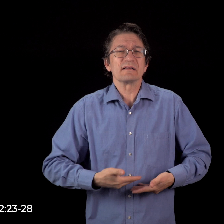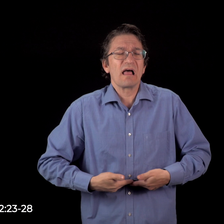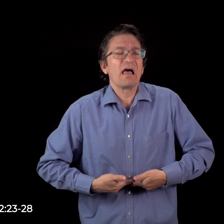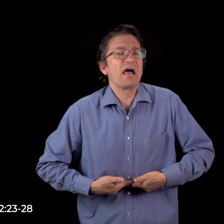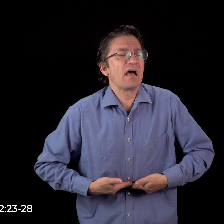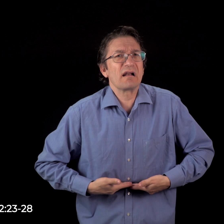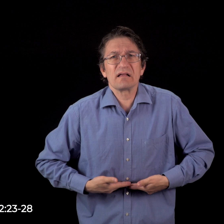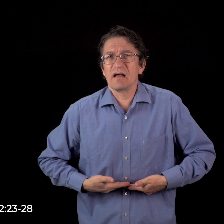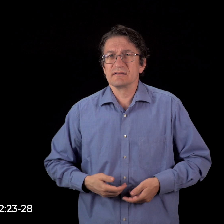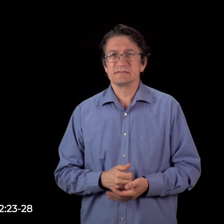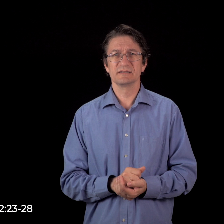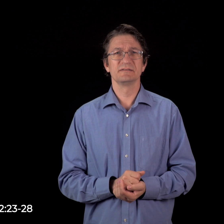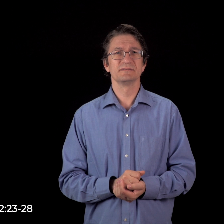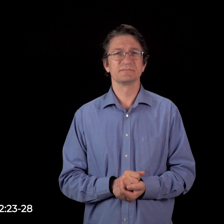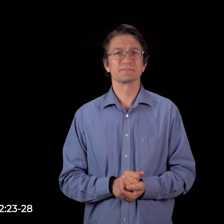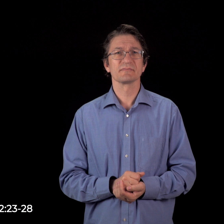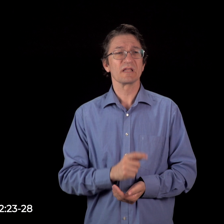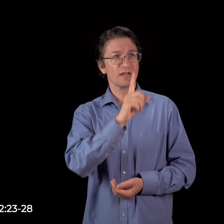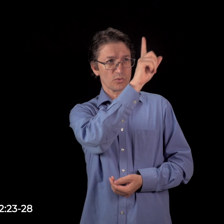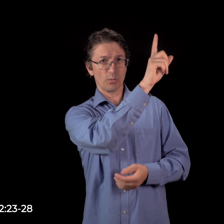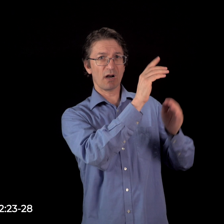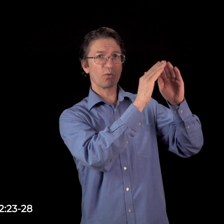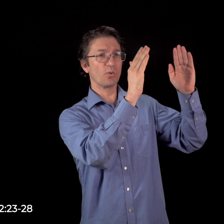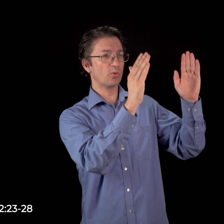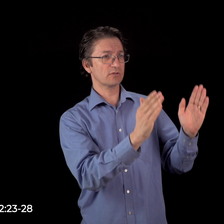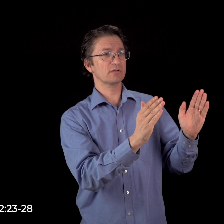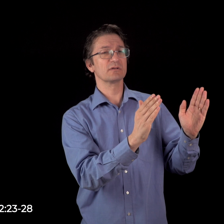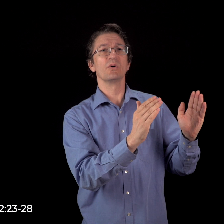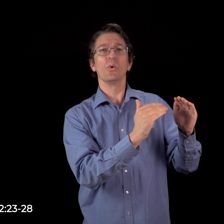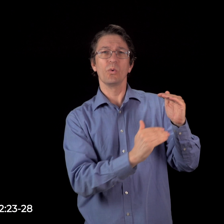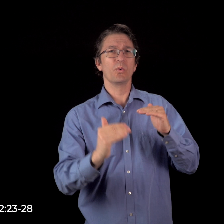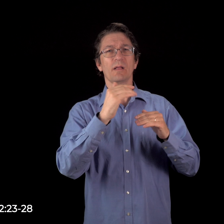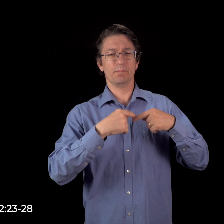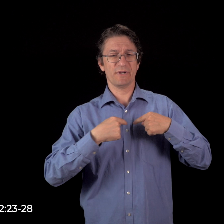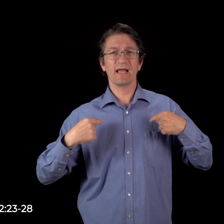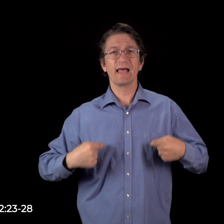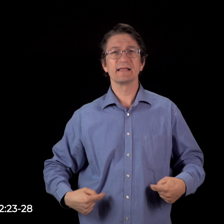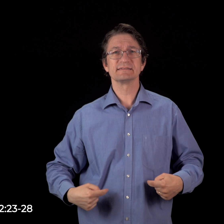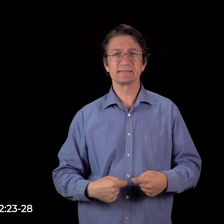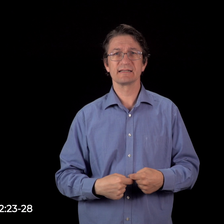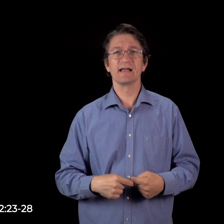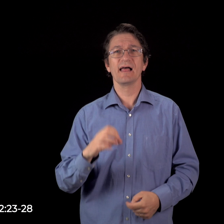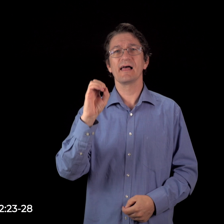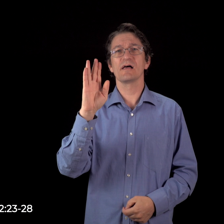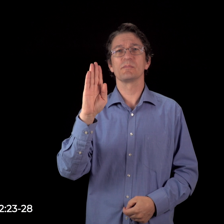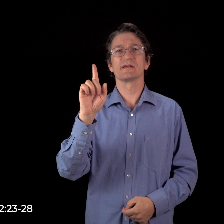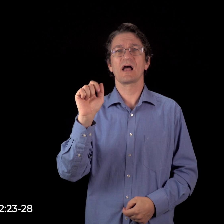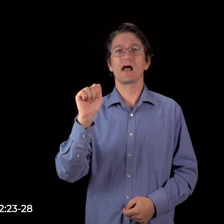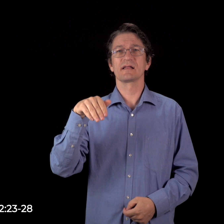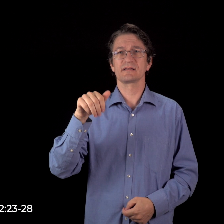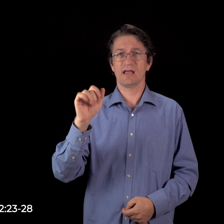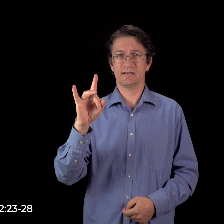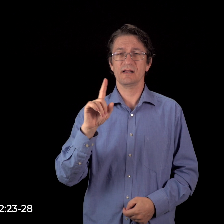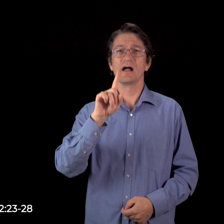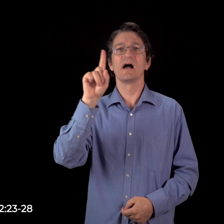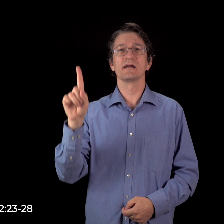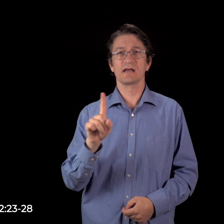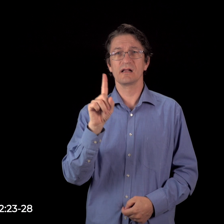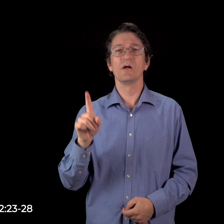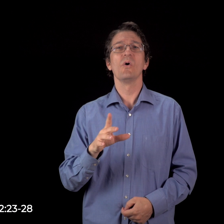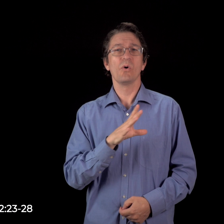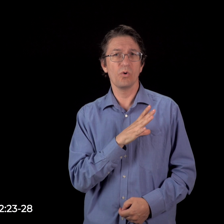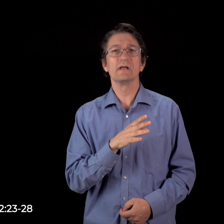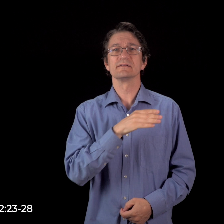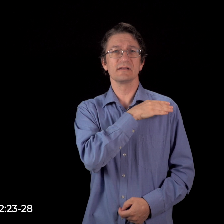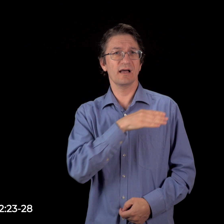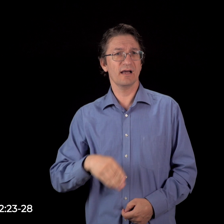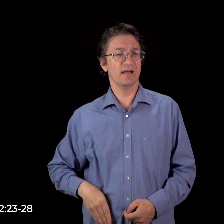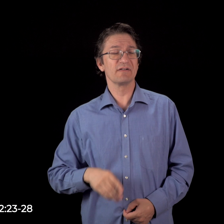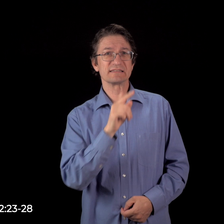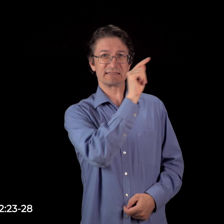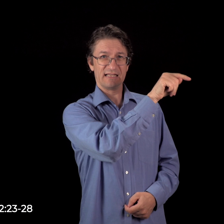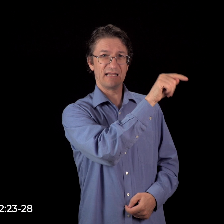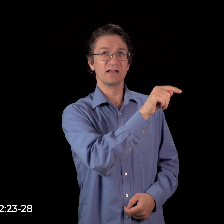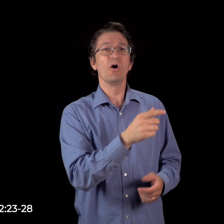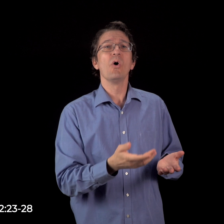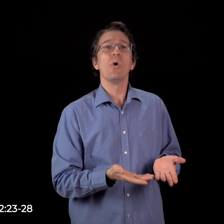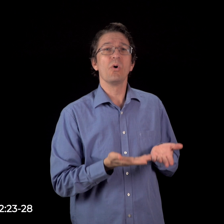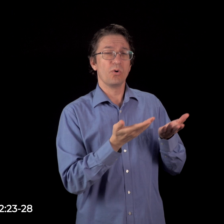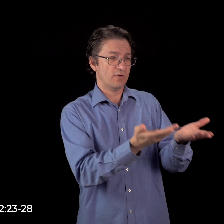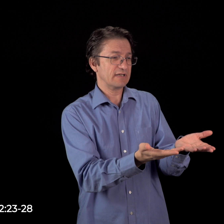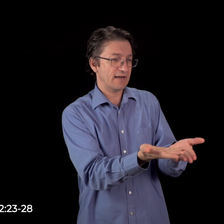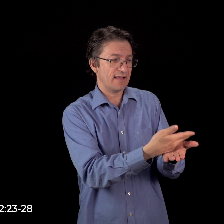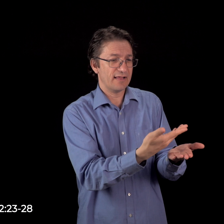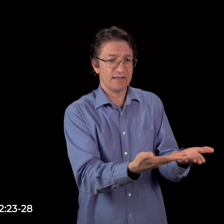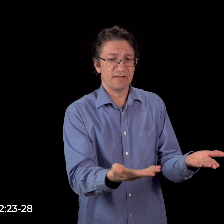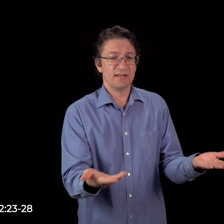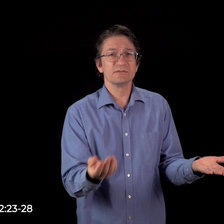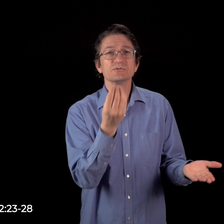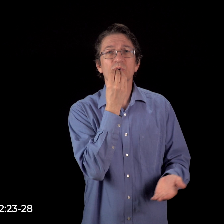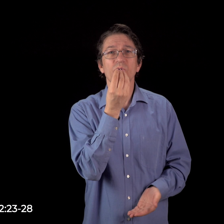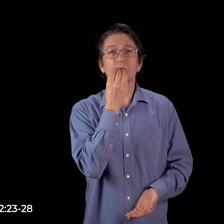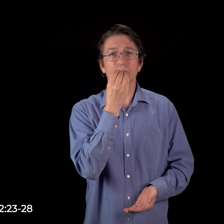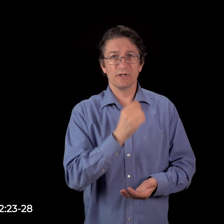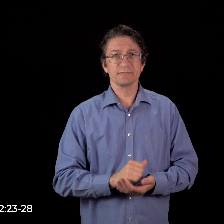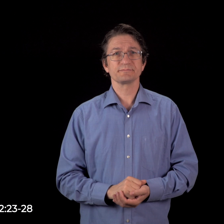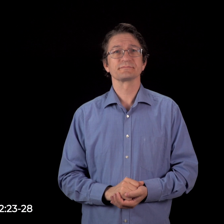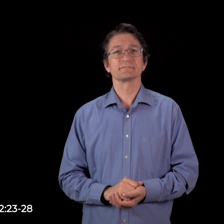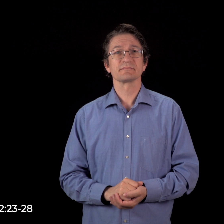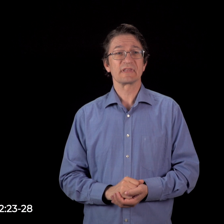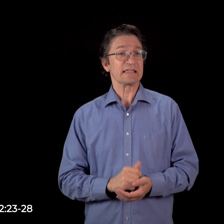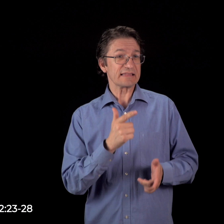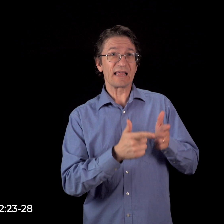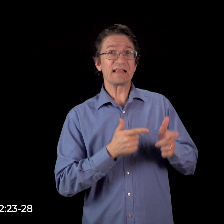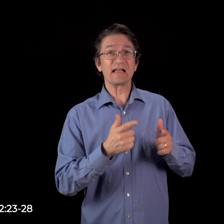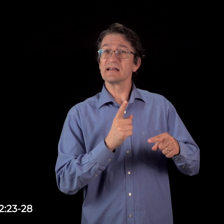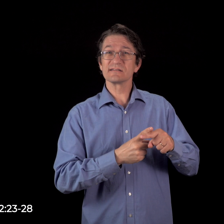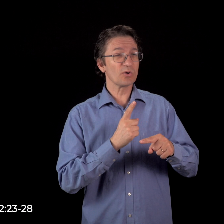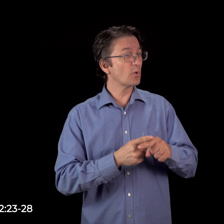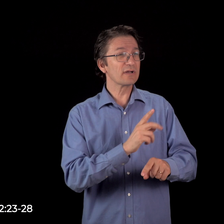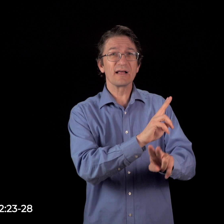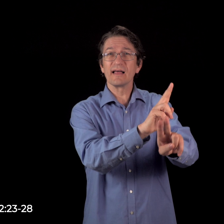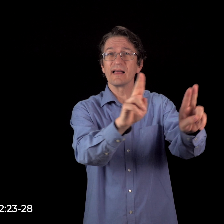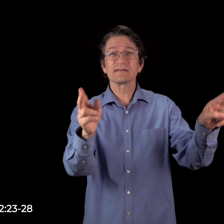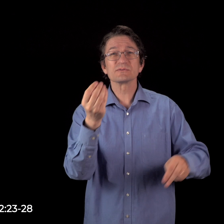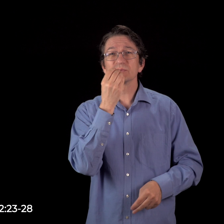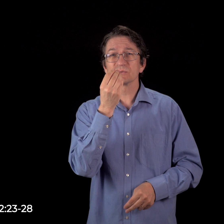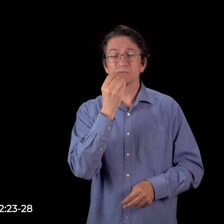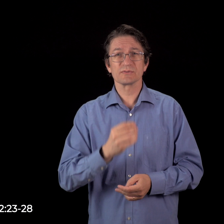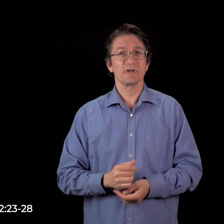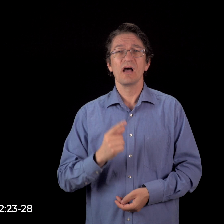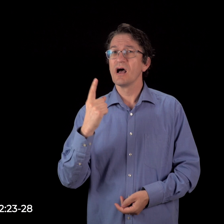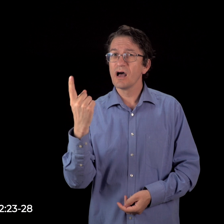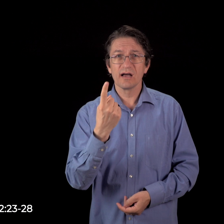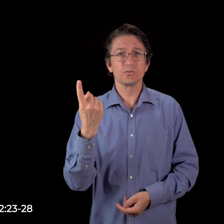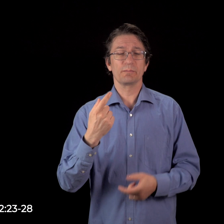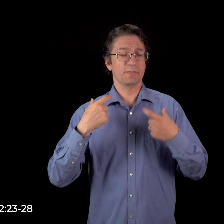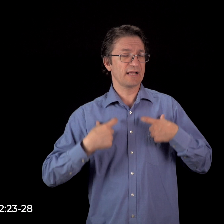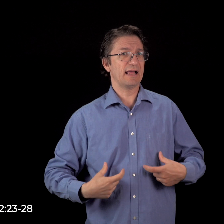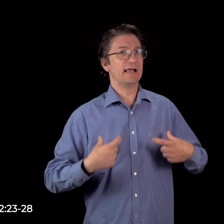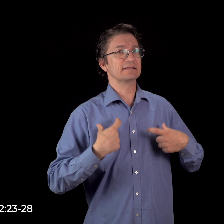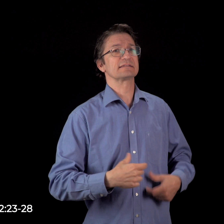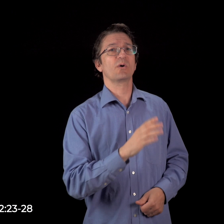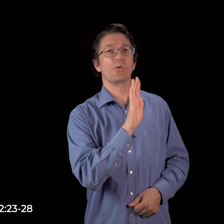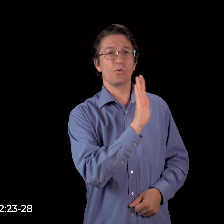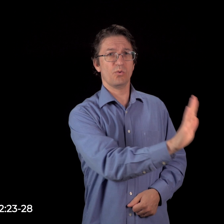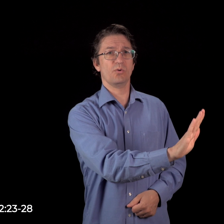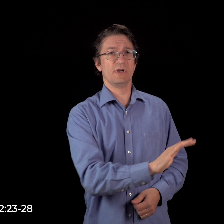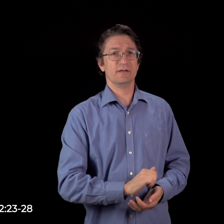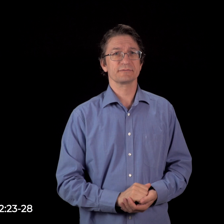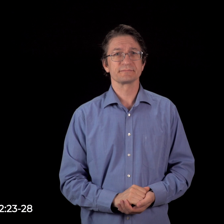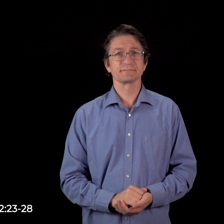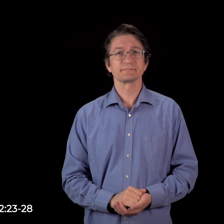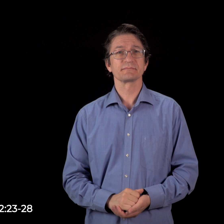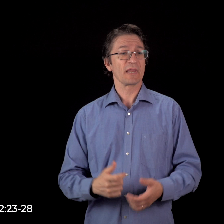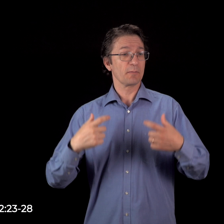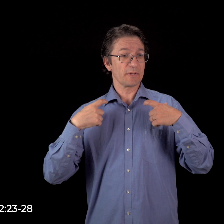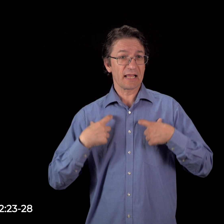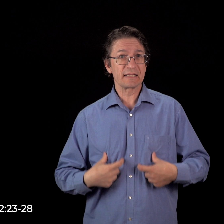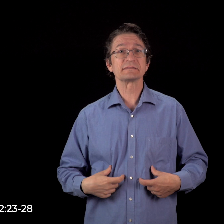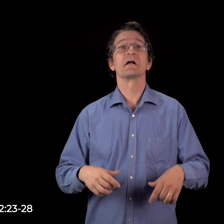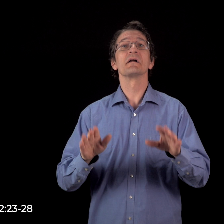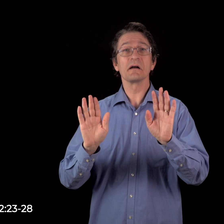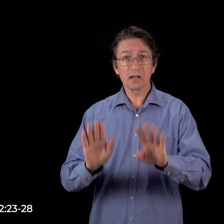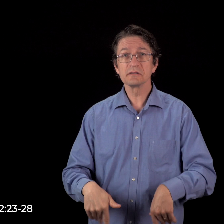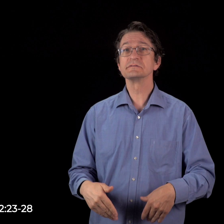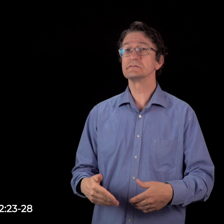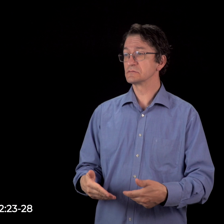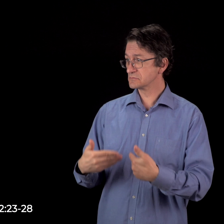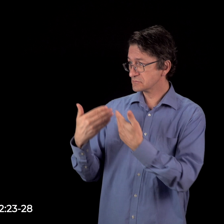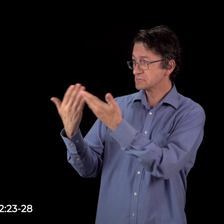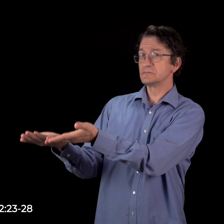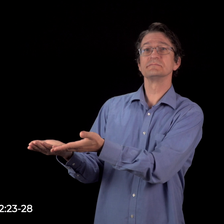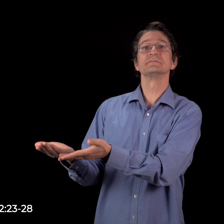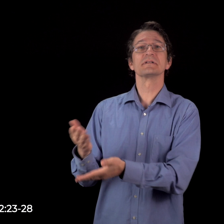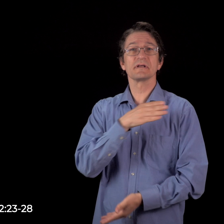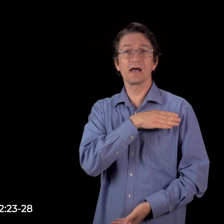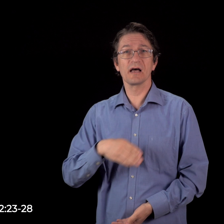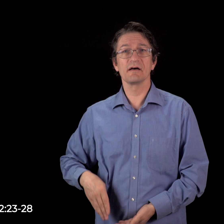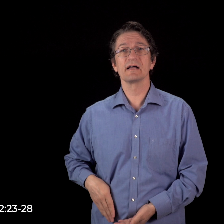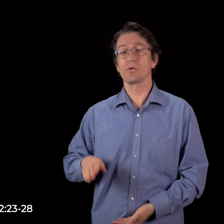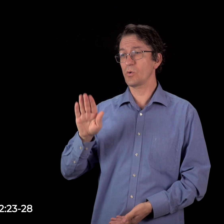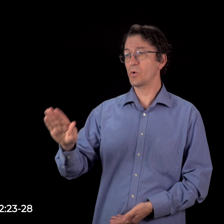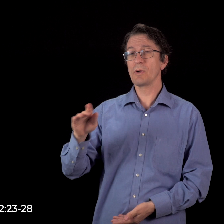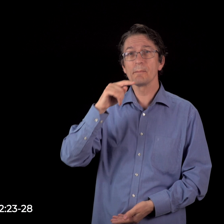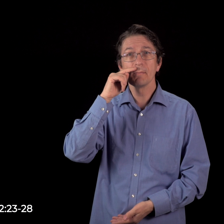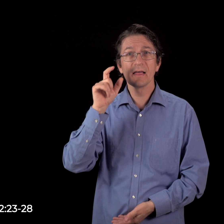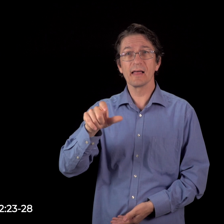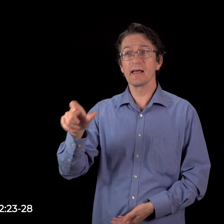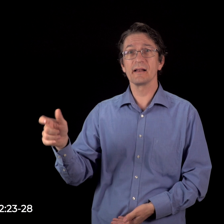During the high priesthood of Abiathar, he entered the house of God and ate the consecrated bread, which was lawful only for the priests.